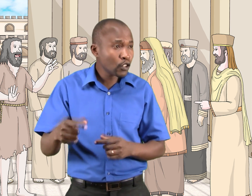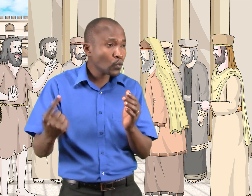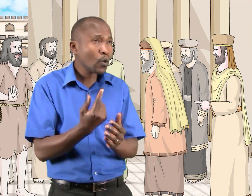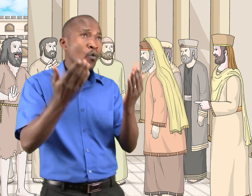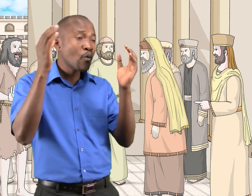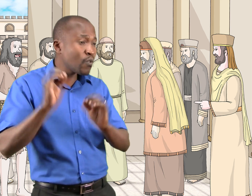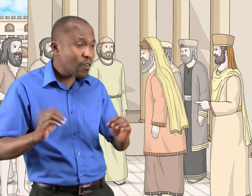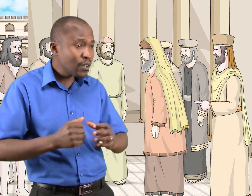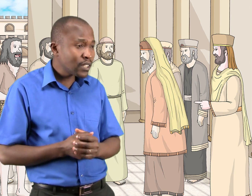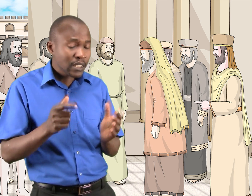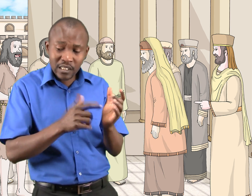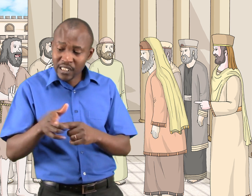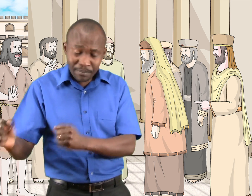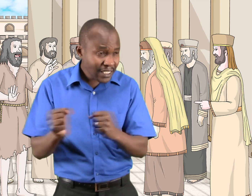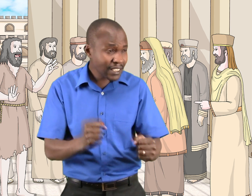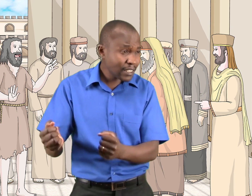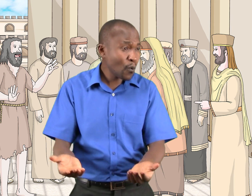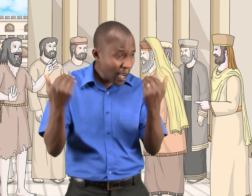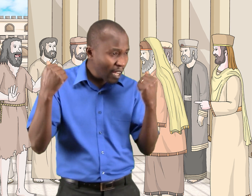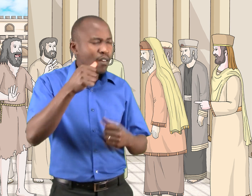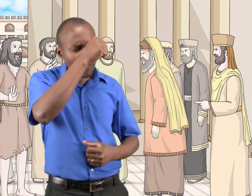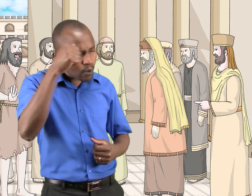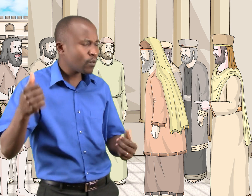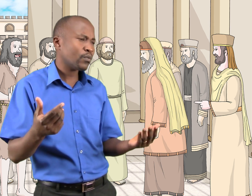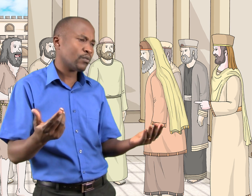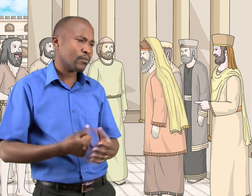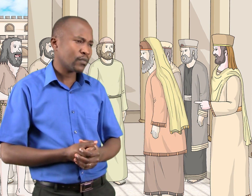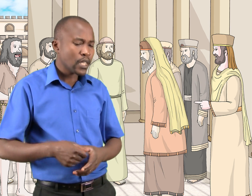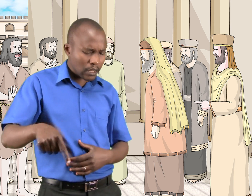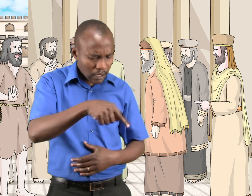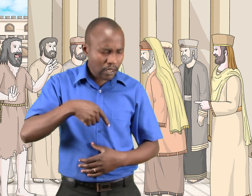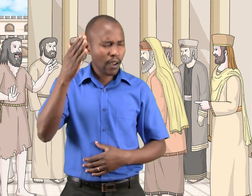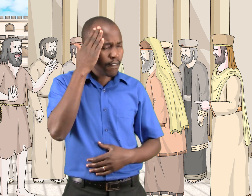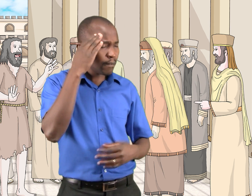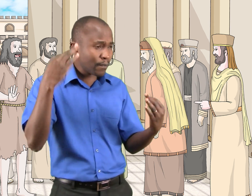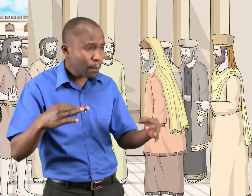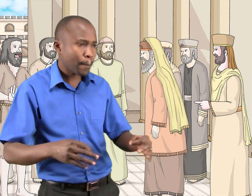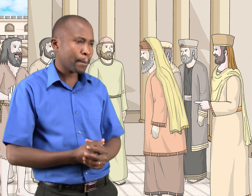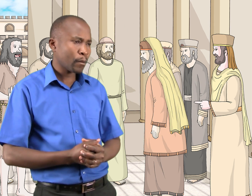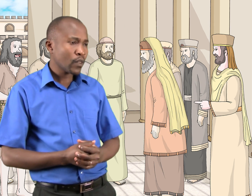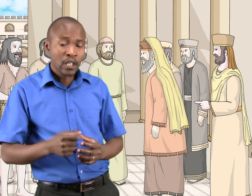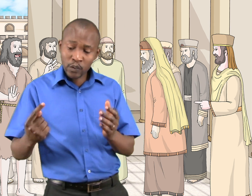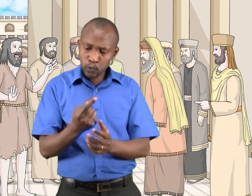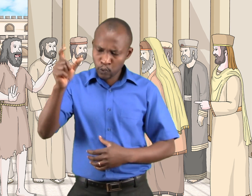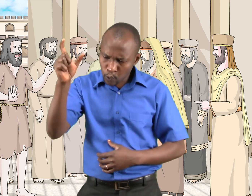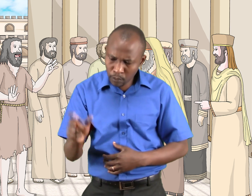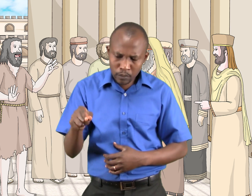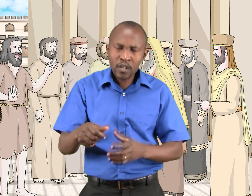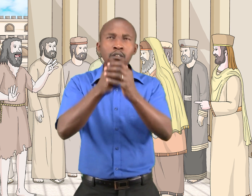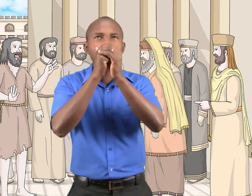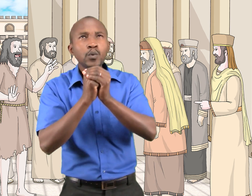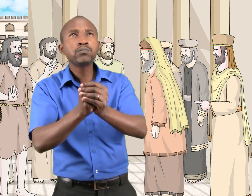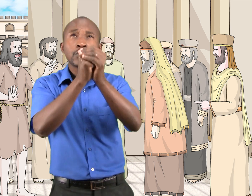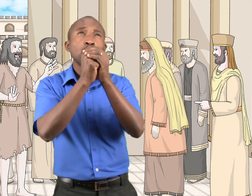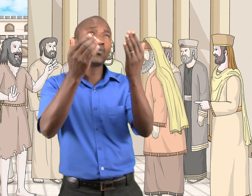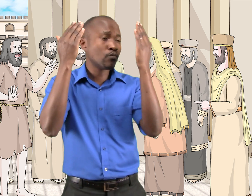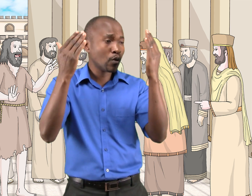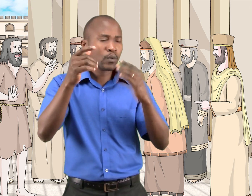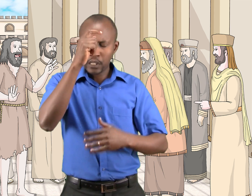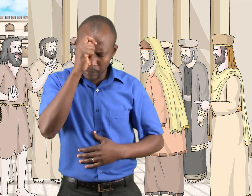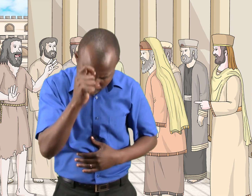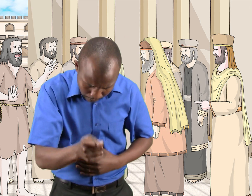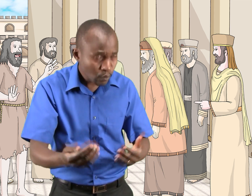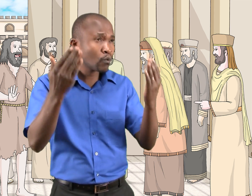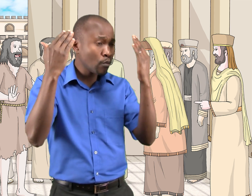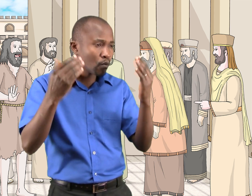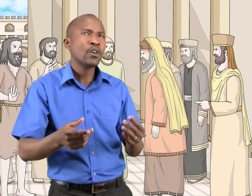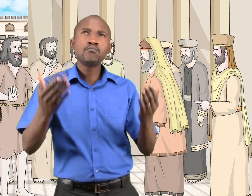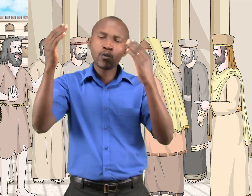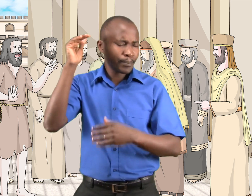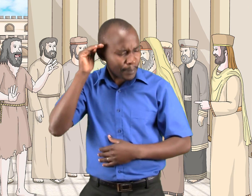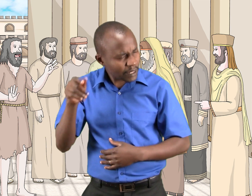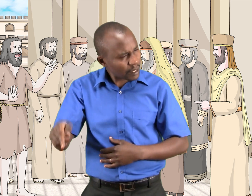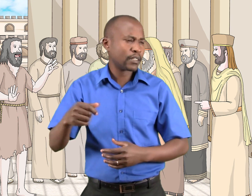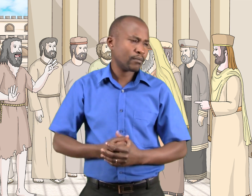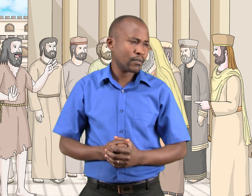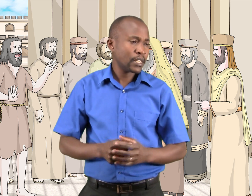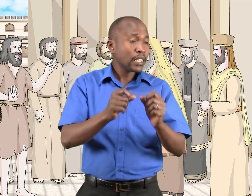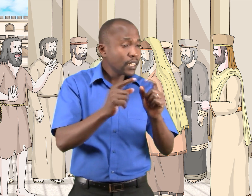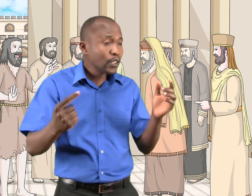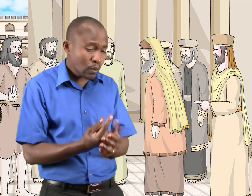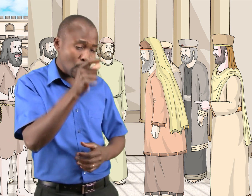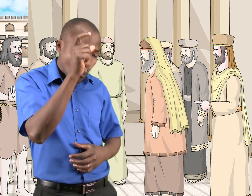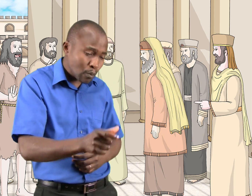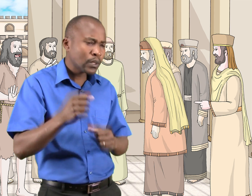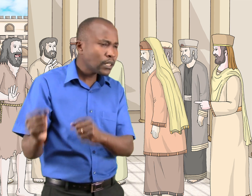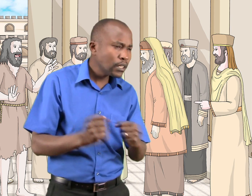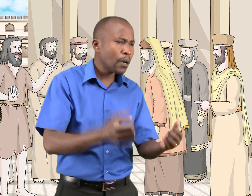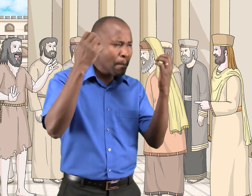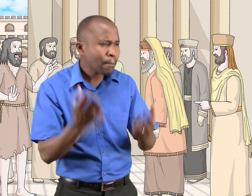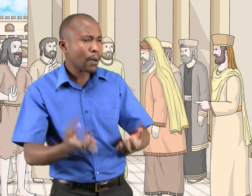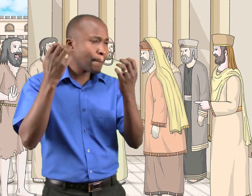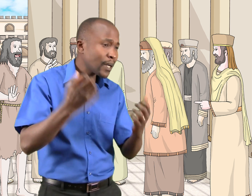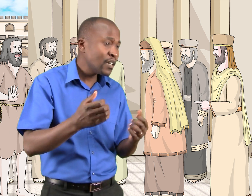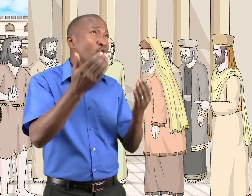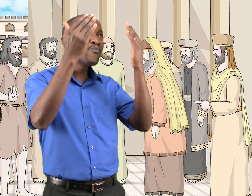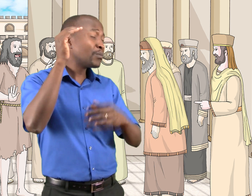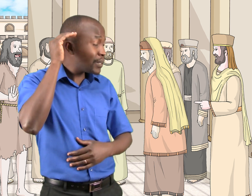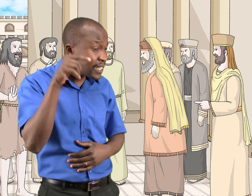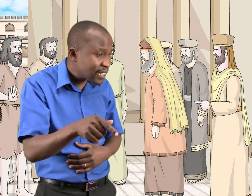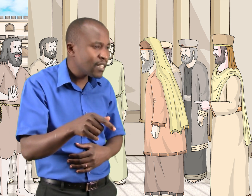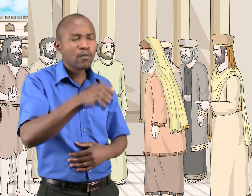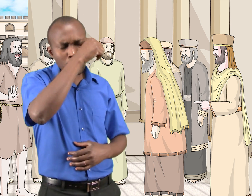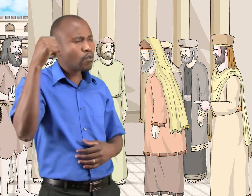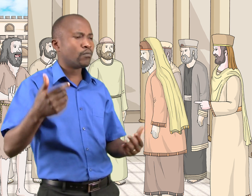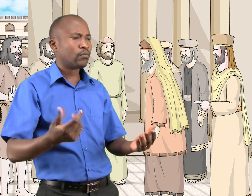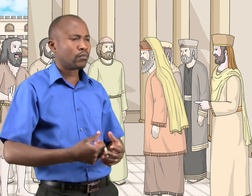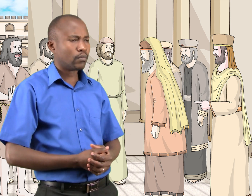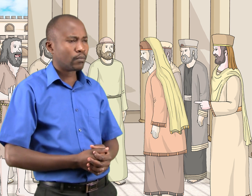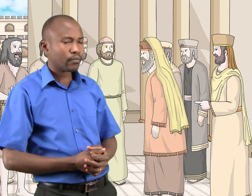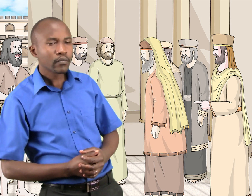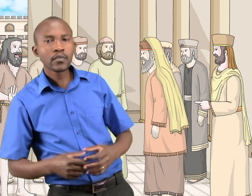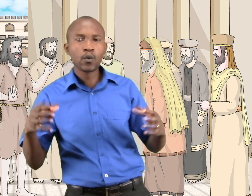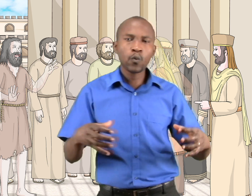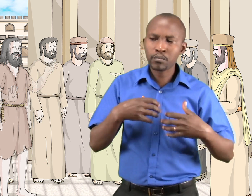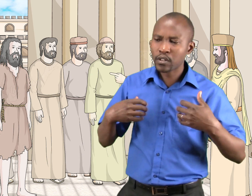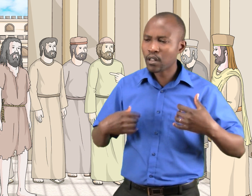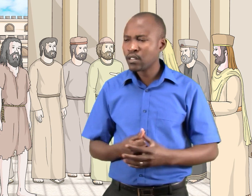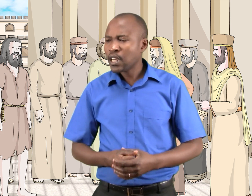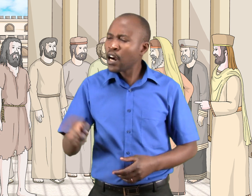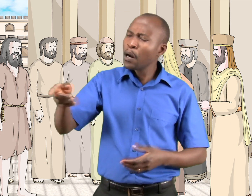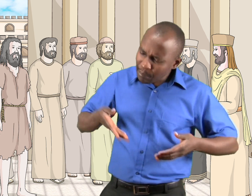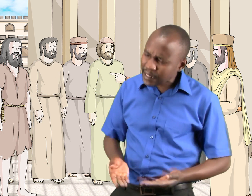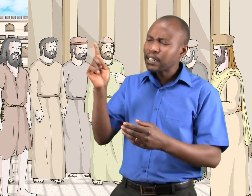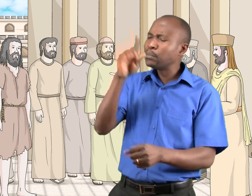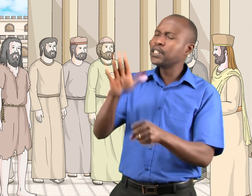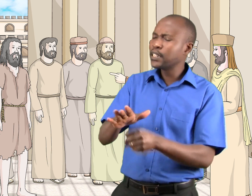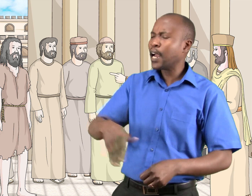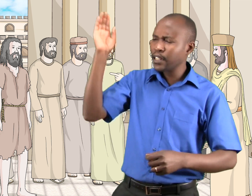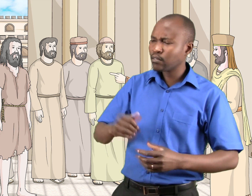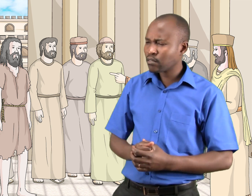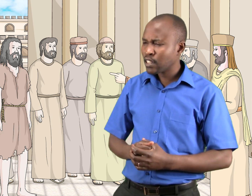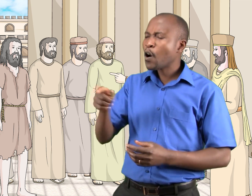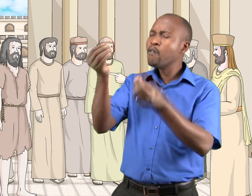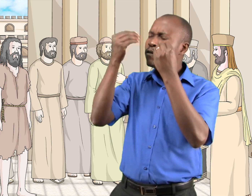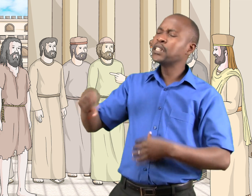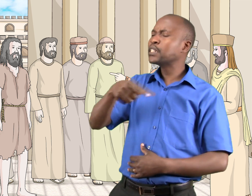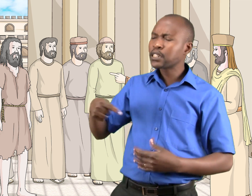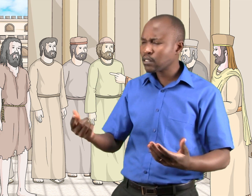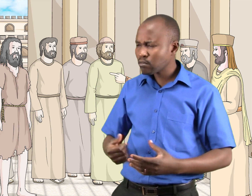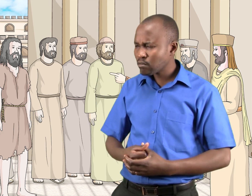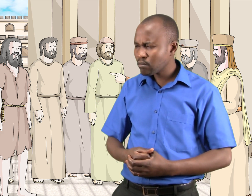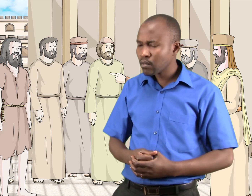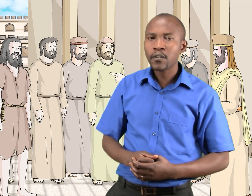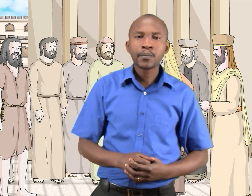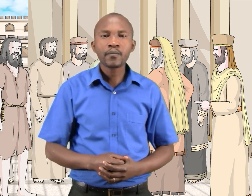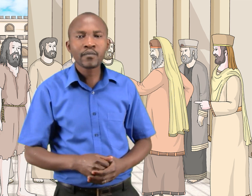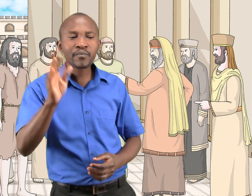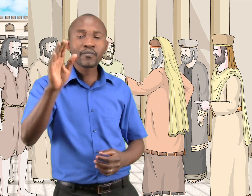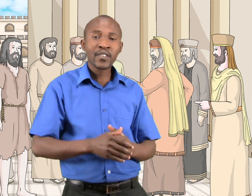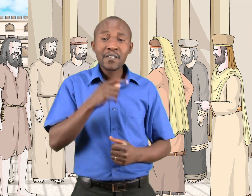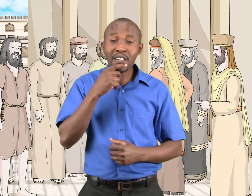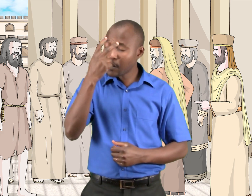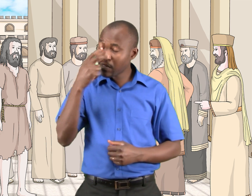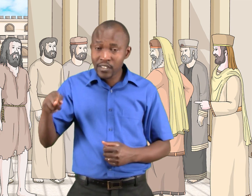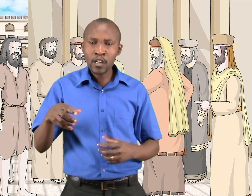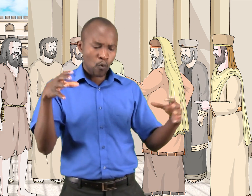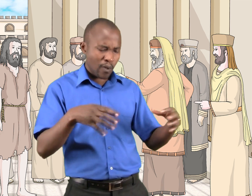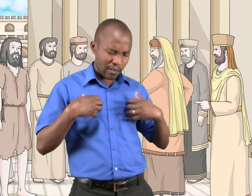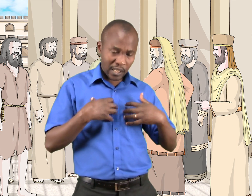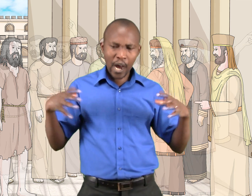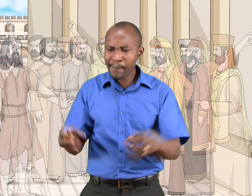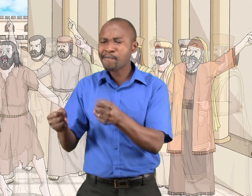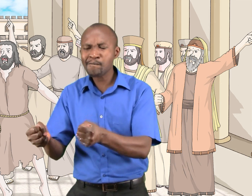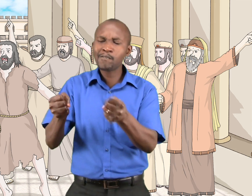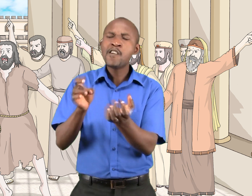Never before has anyone heard of opening the eyes of a man born blind. If this man were not from God, He could do no such thing.” They replied, “You were born in utter sin, and you are instructing us?”